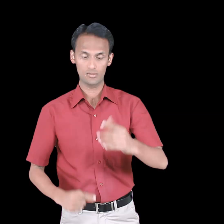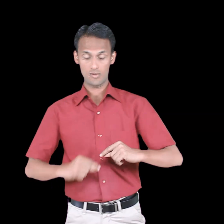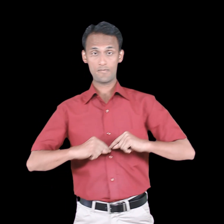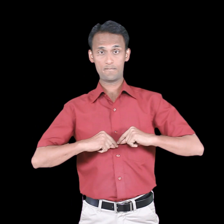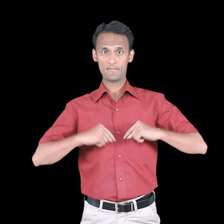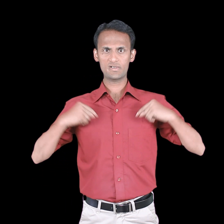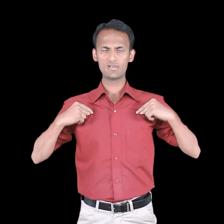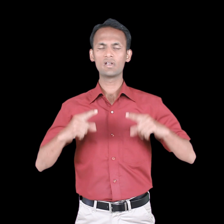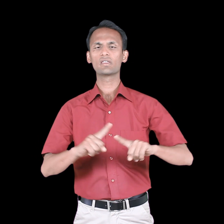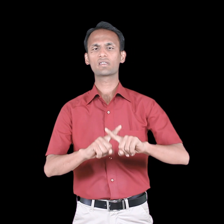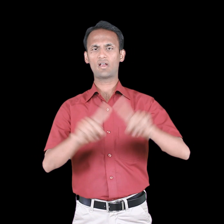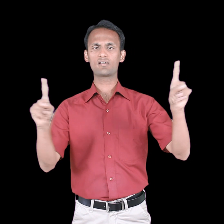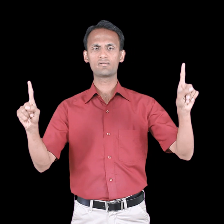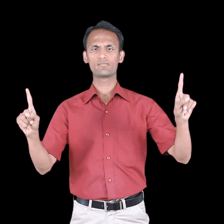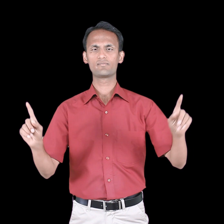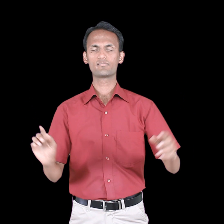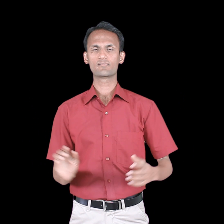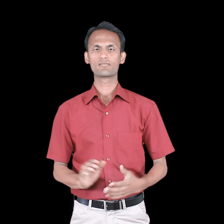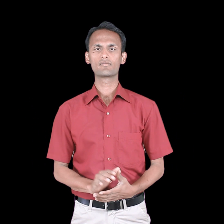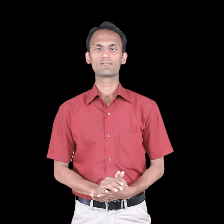Divorce